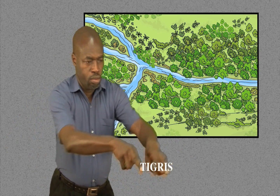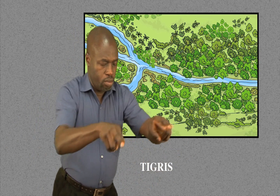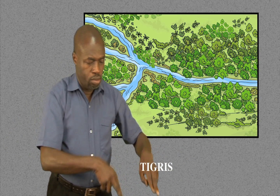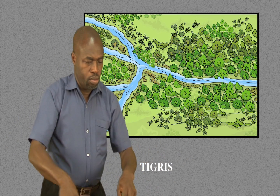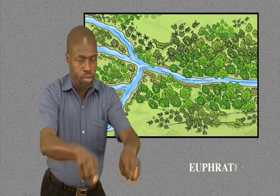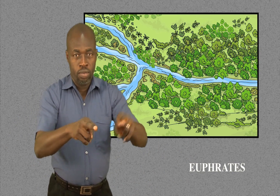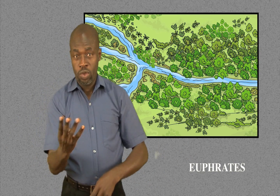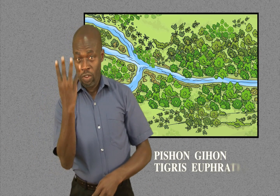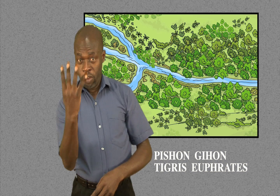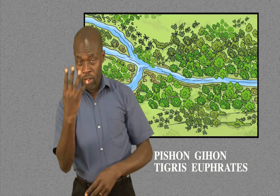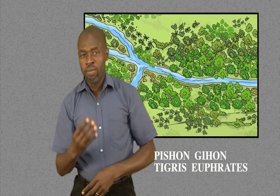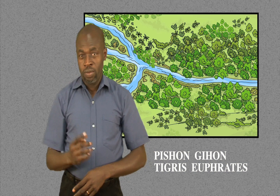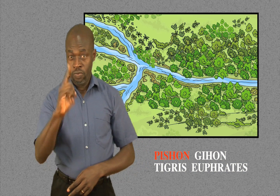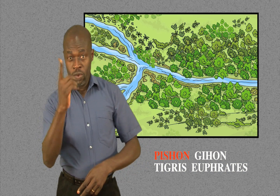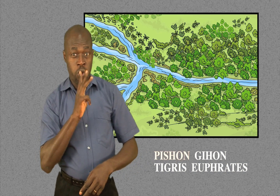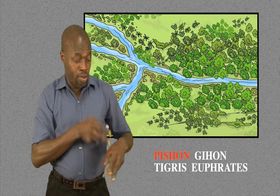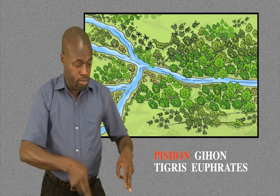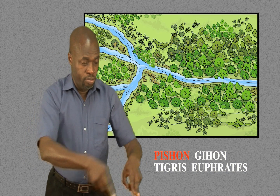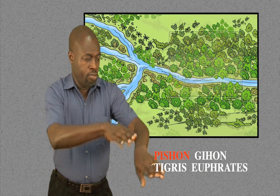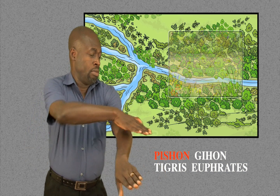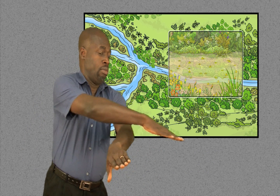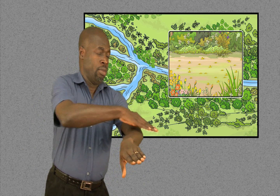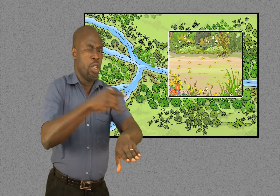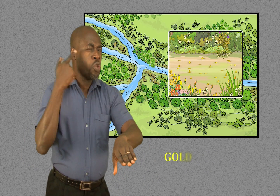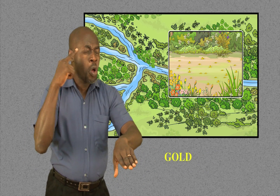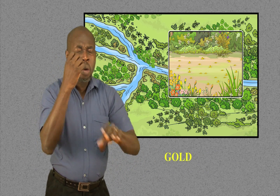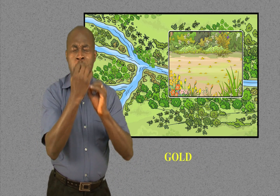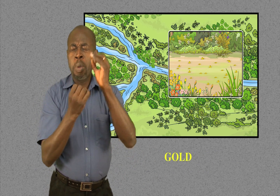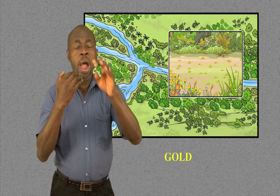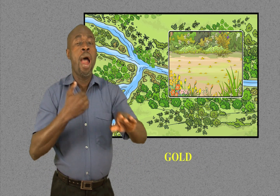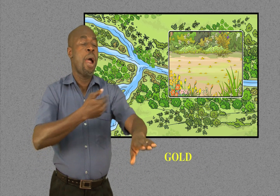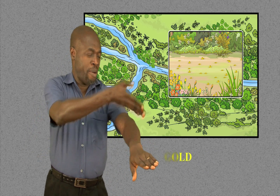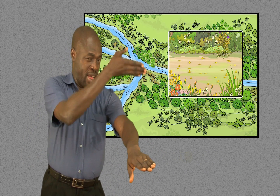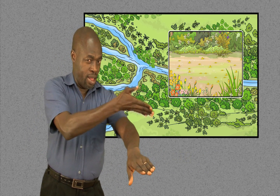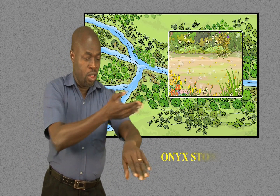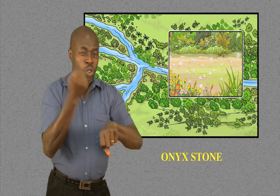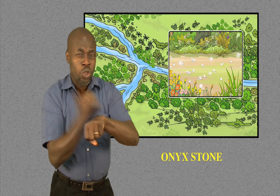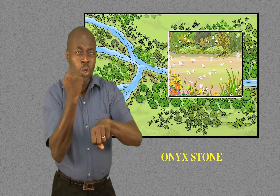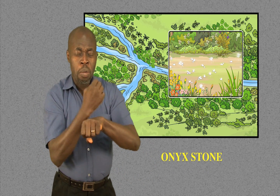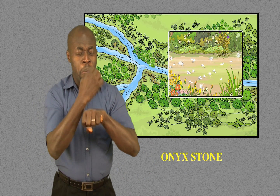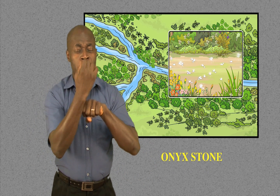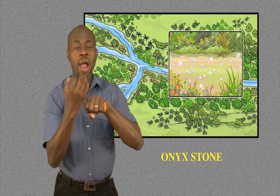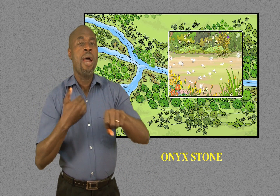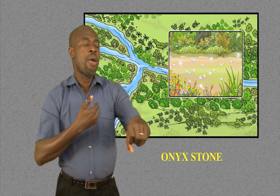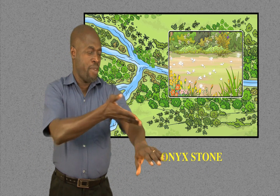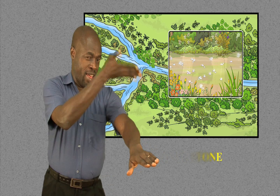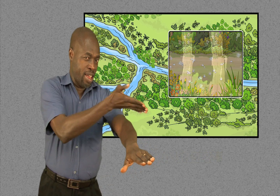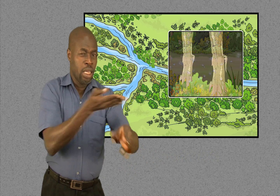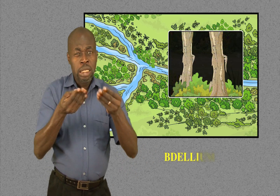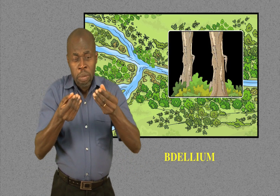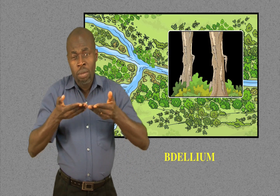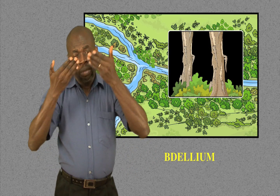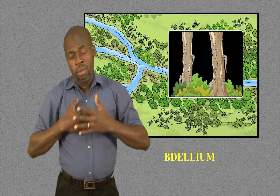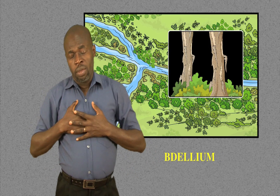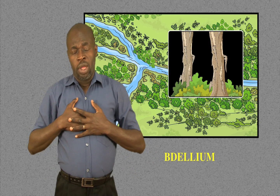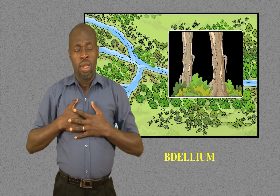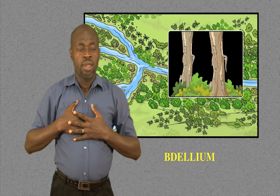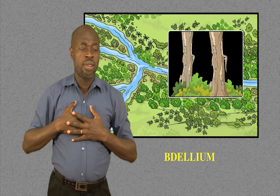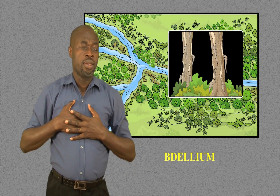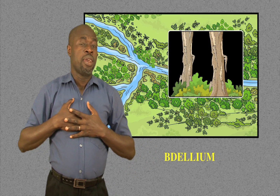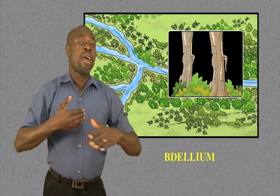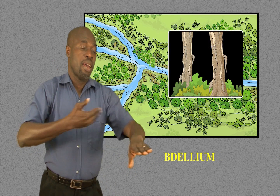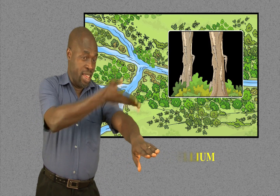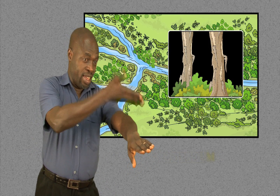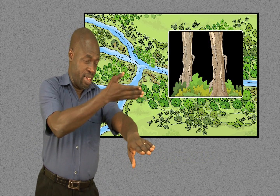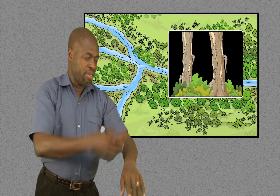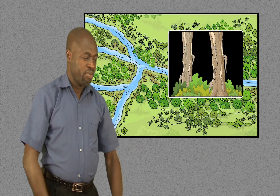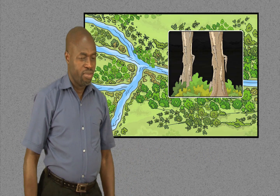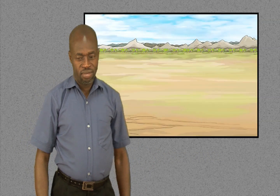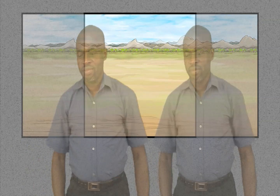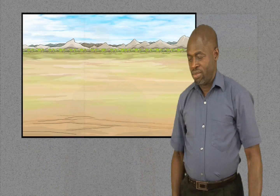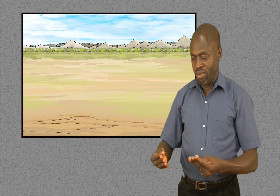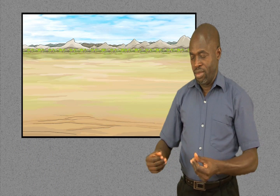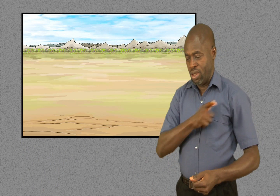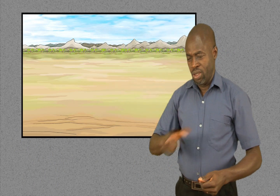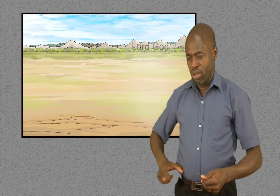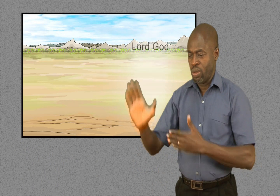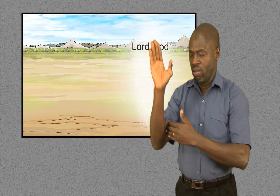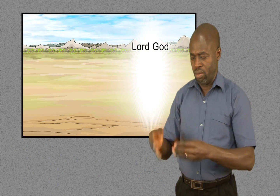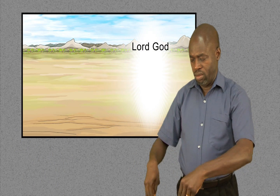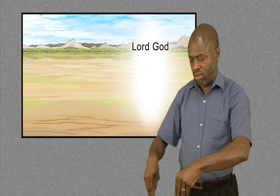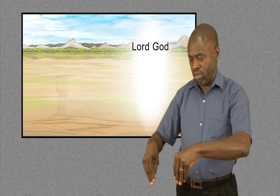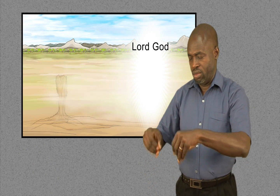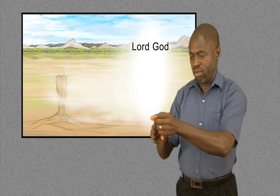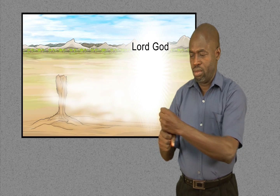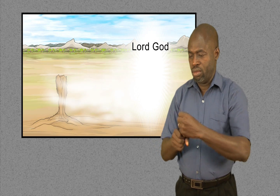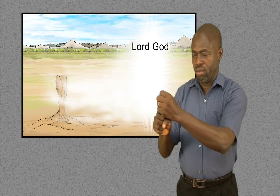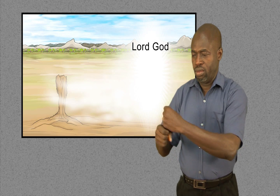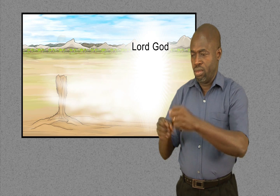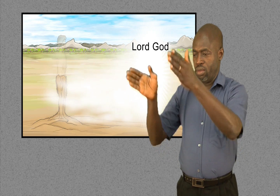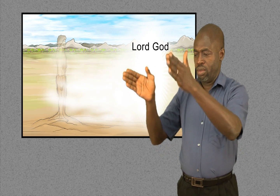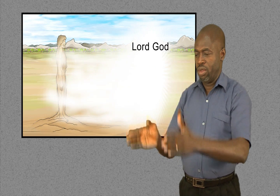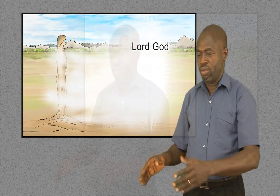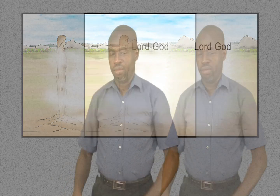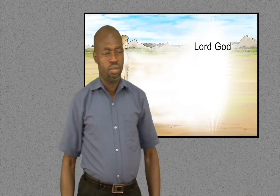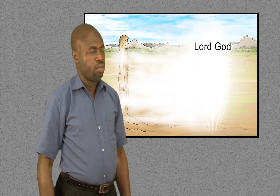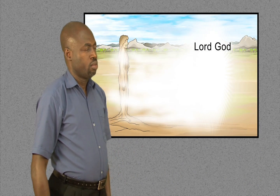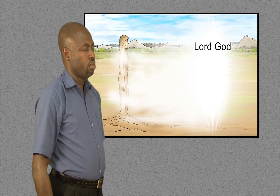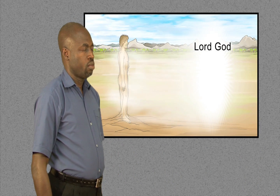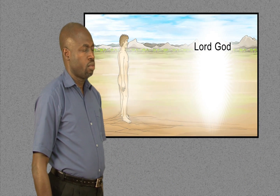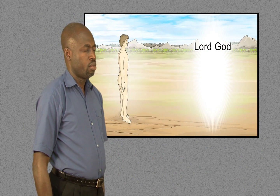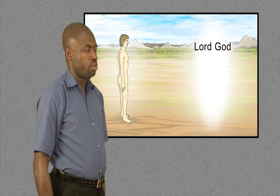Now a river flowed out of Eden to water the garden, and from there it branched into four headwaters: The name of the first river is Pishon; it winds through the whole land of Havilah, where there is gold.